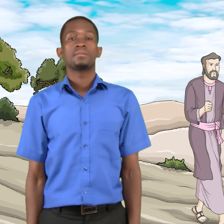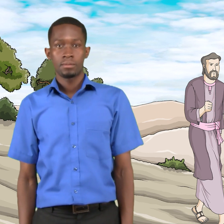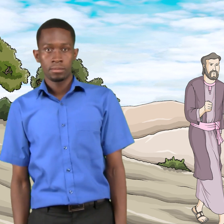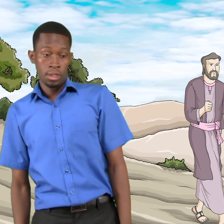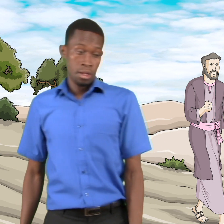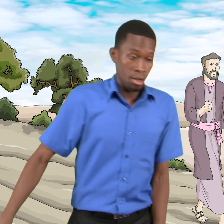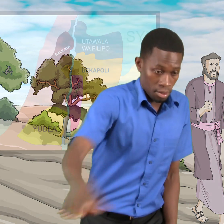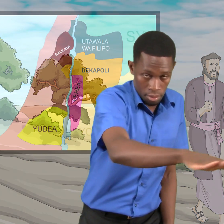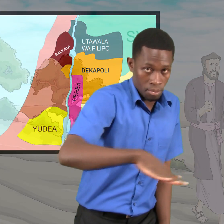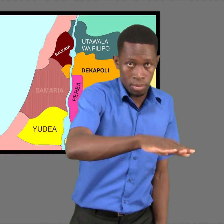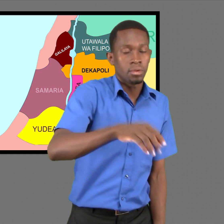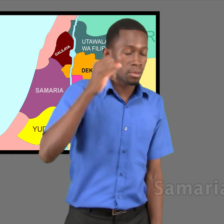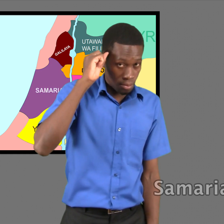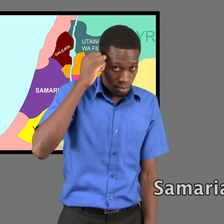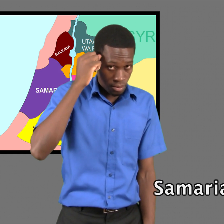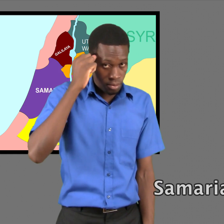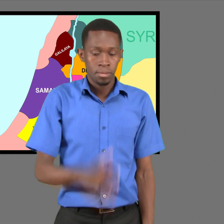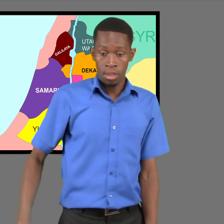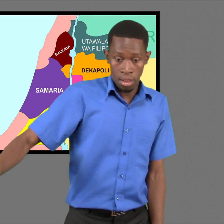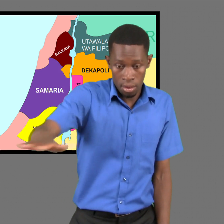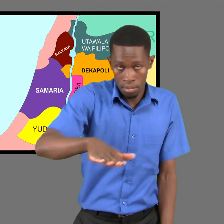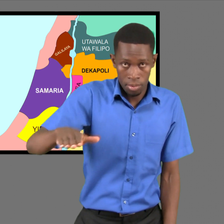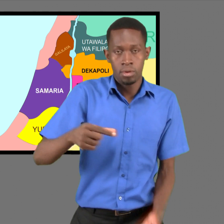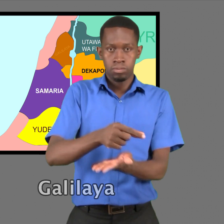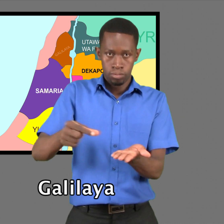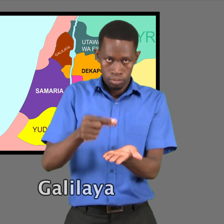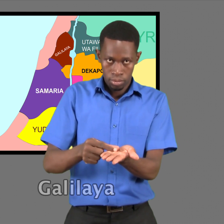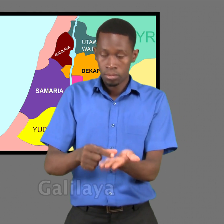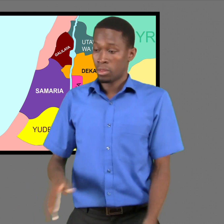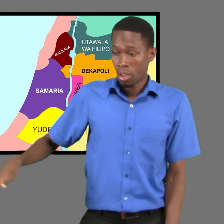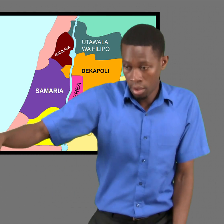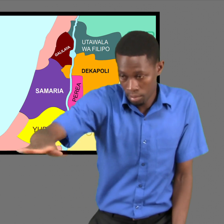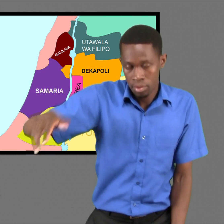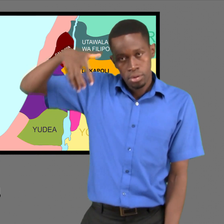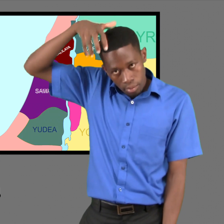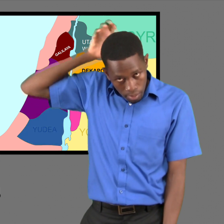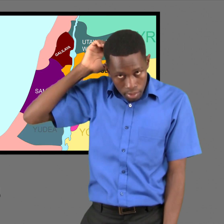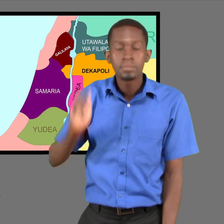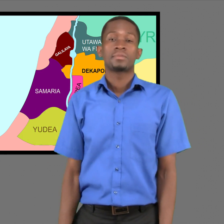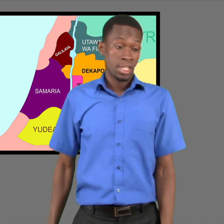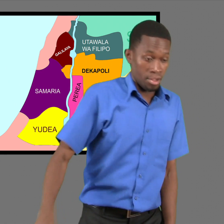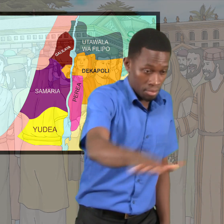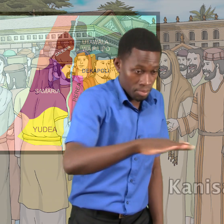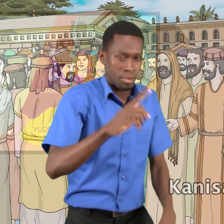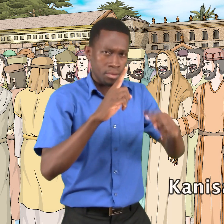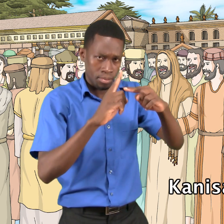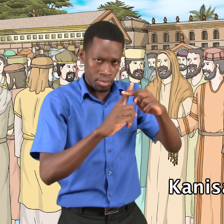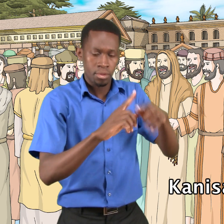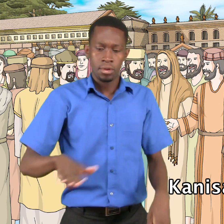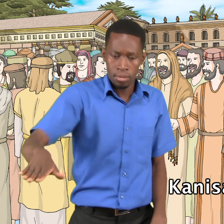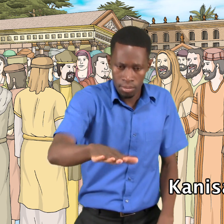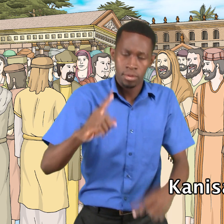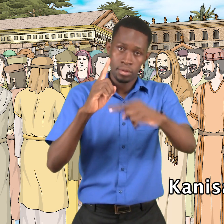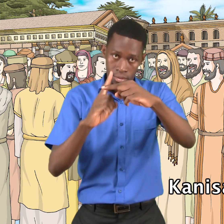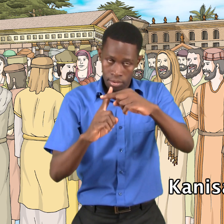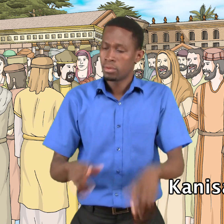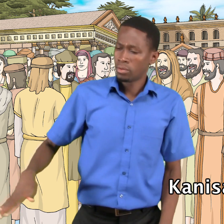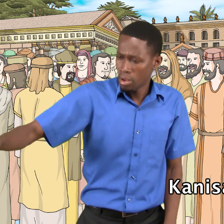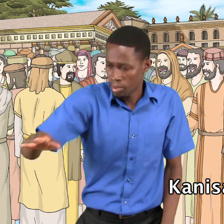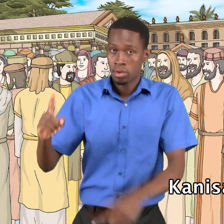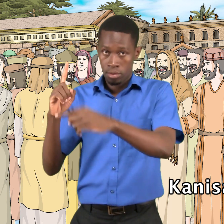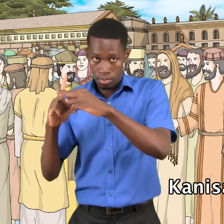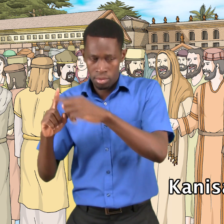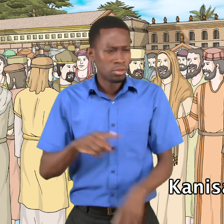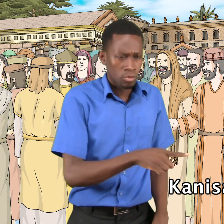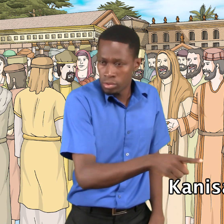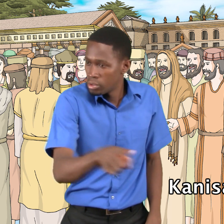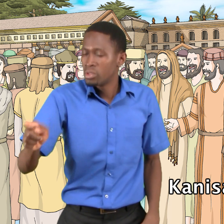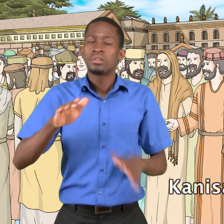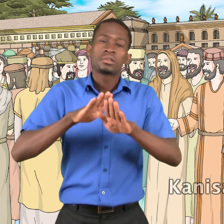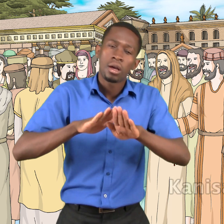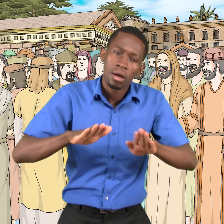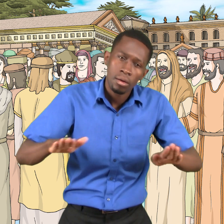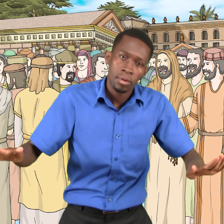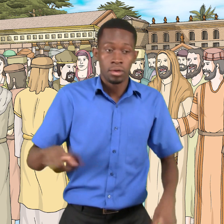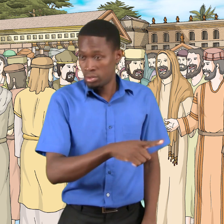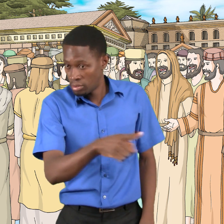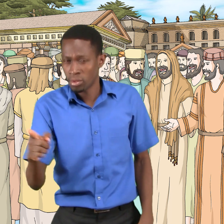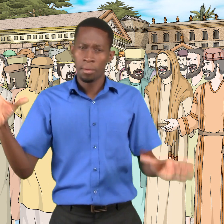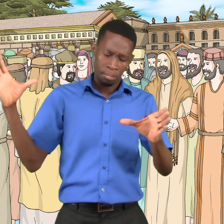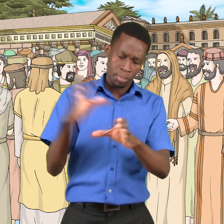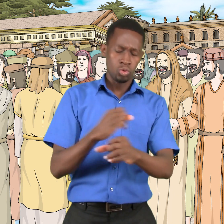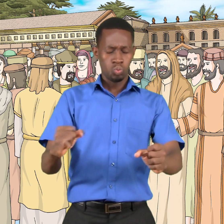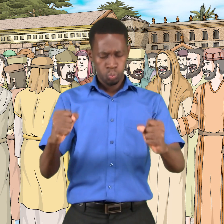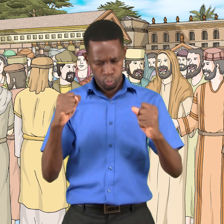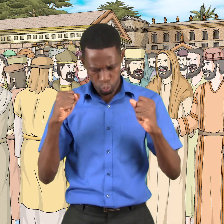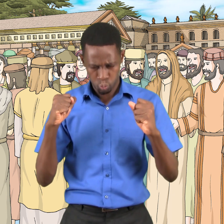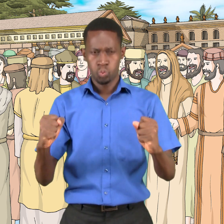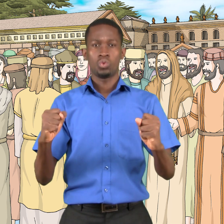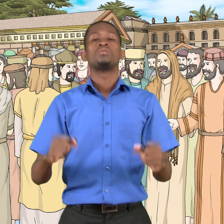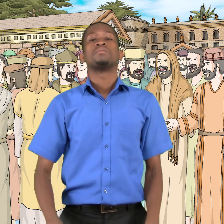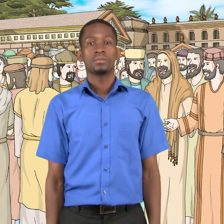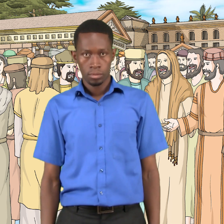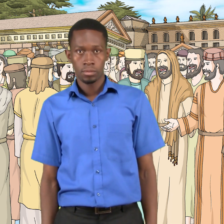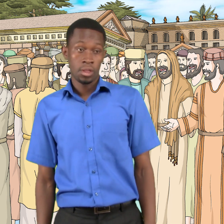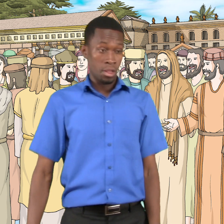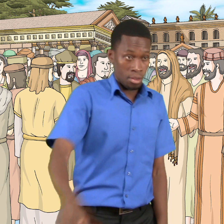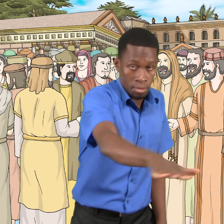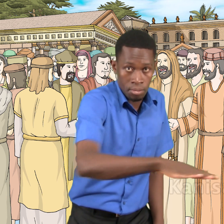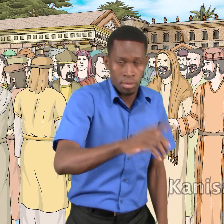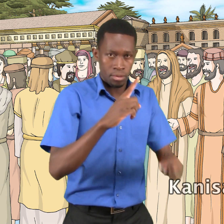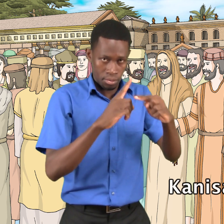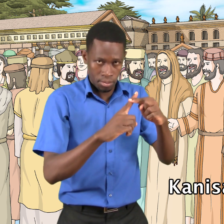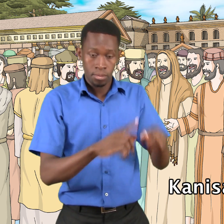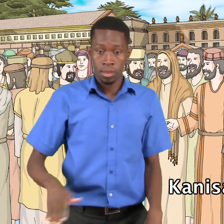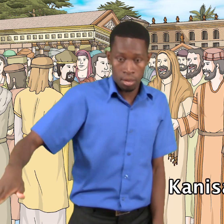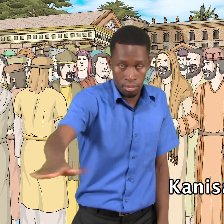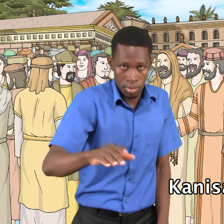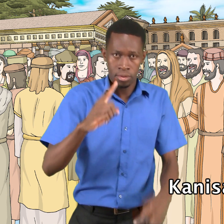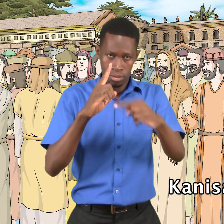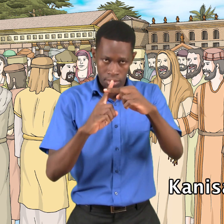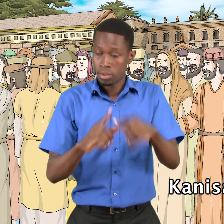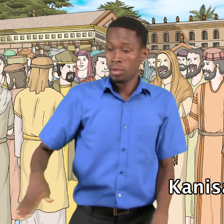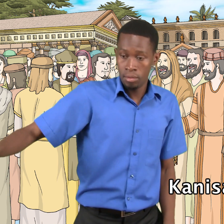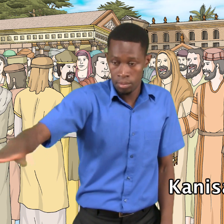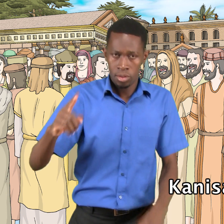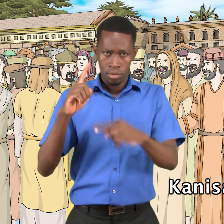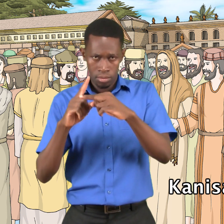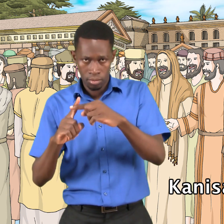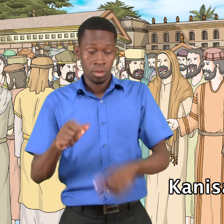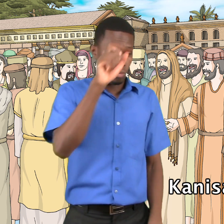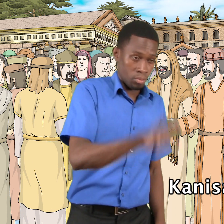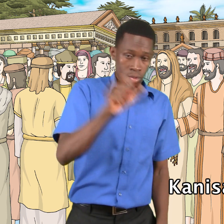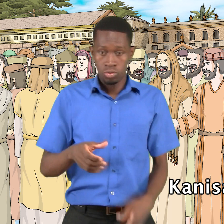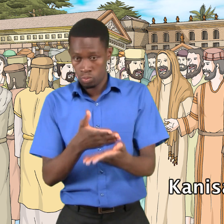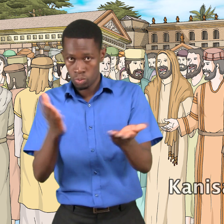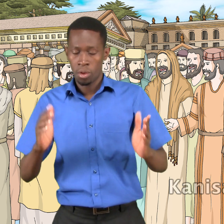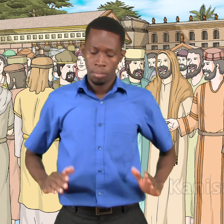Then the church throughout Judea, Galilee, and Samaria experienced a time of peace.